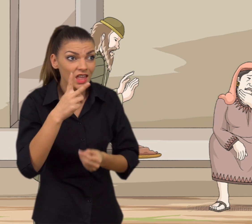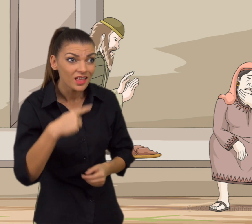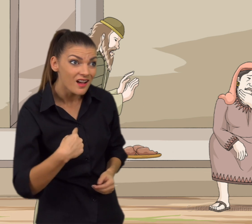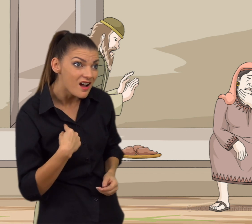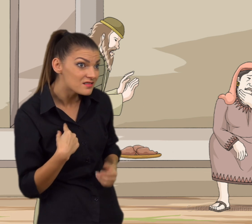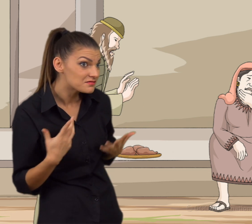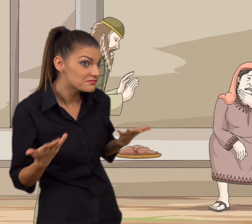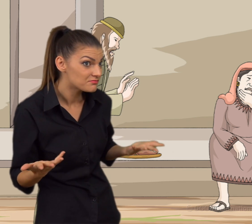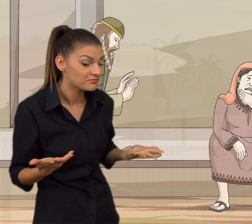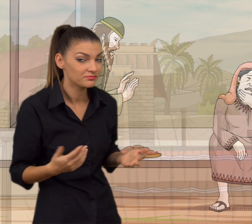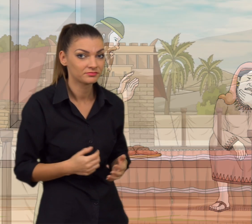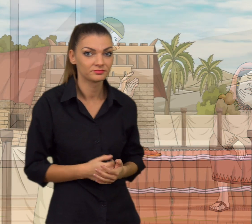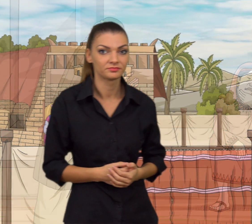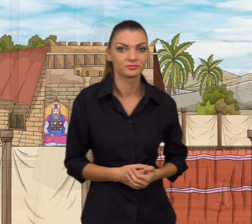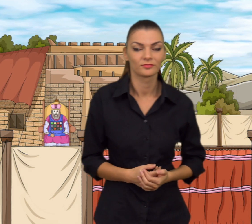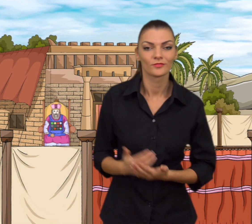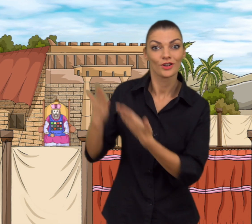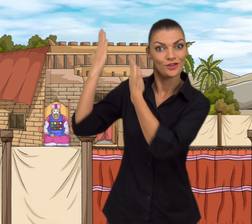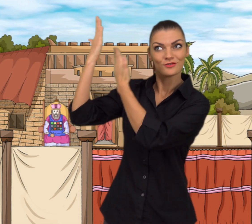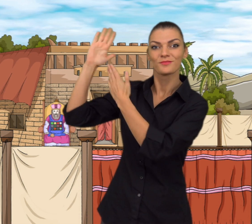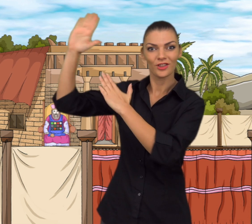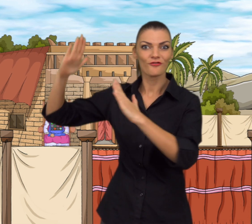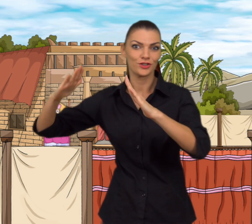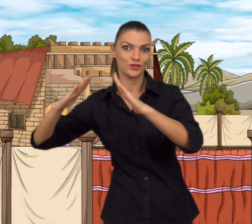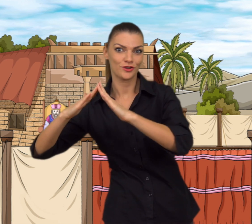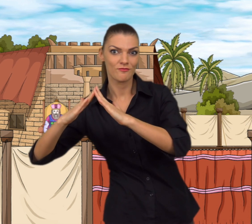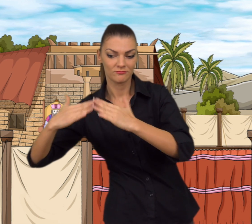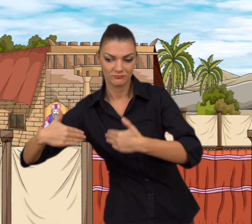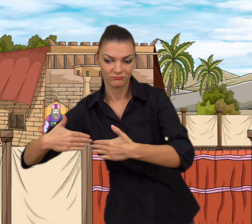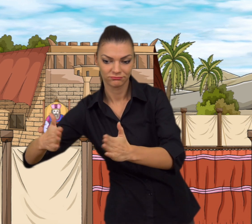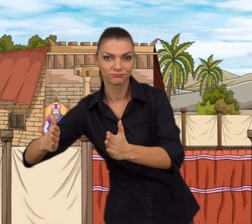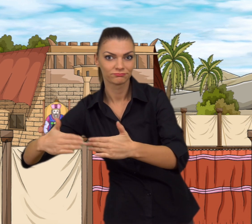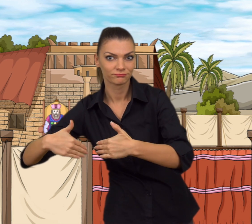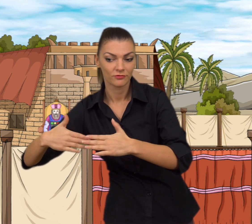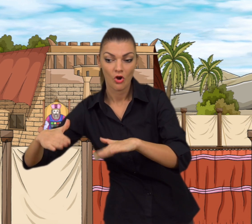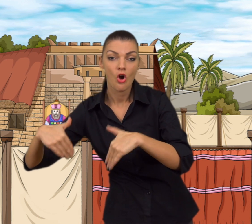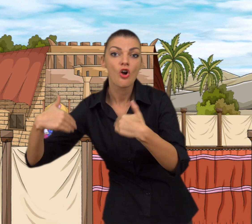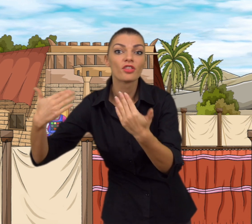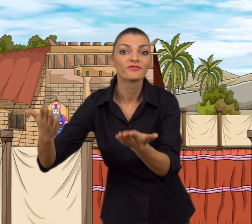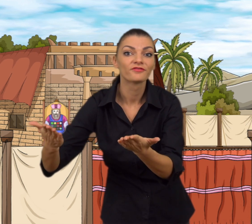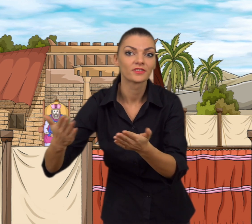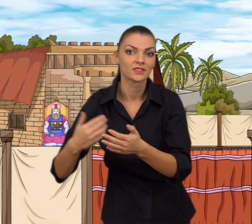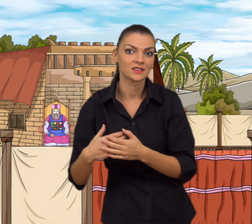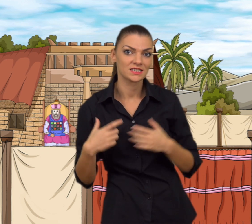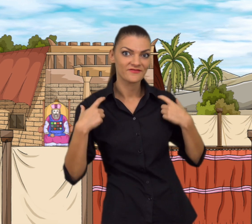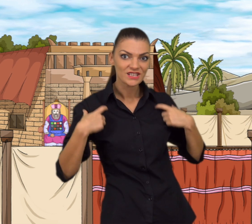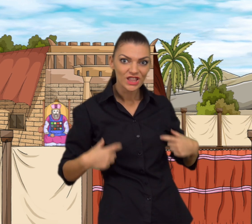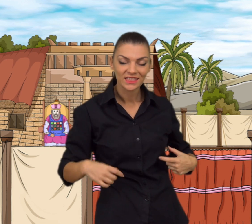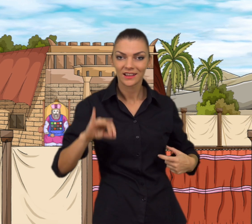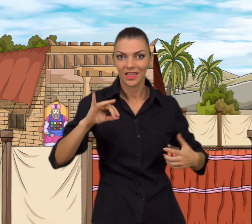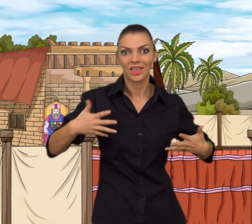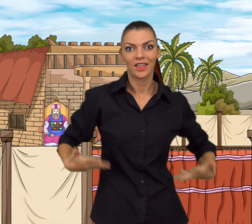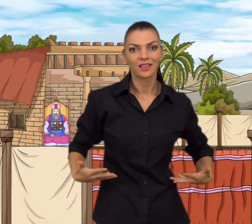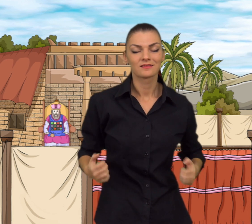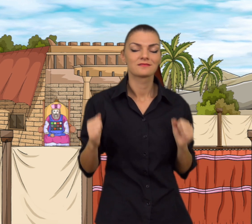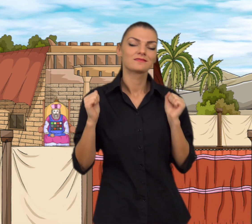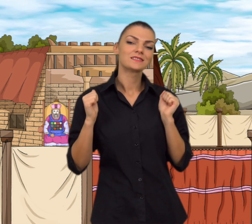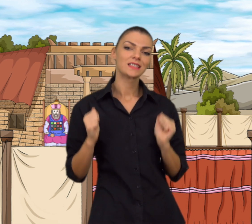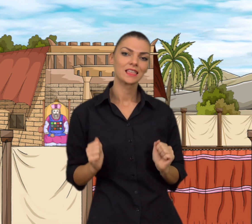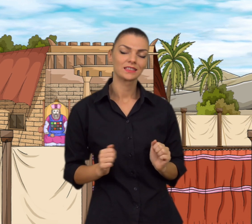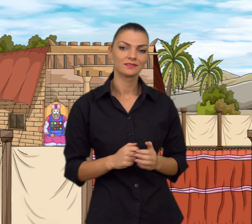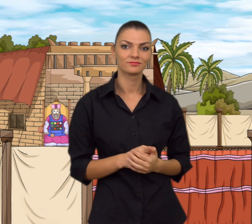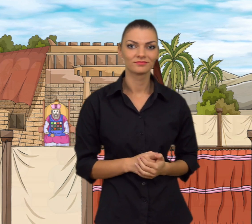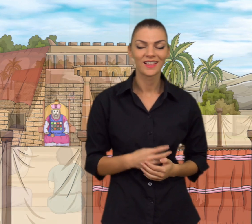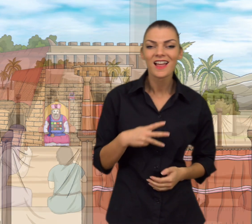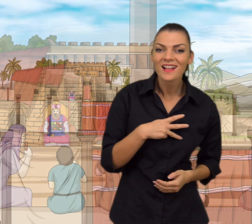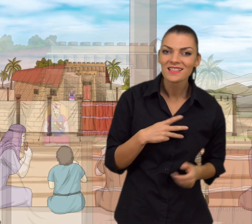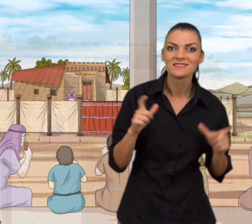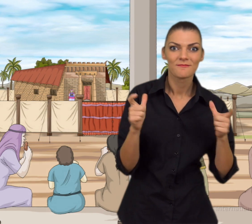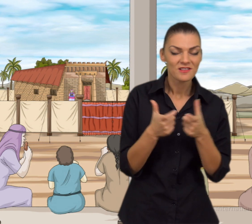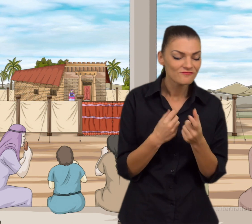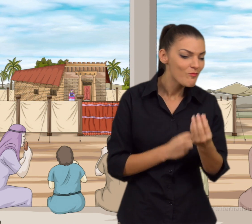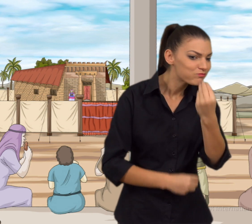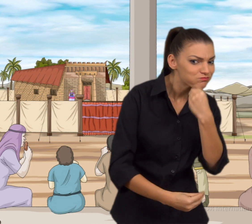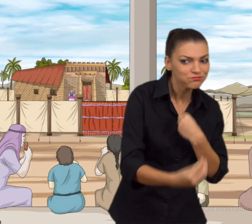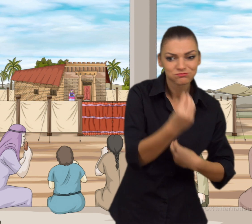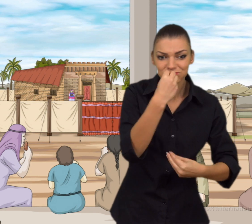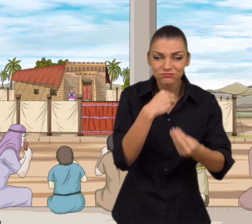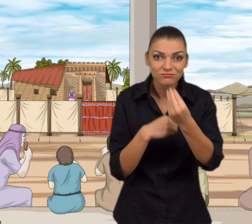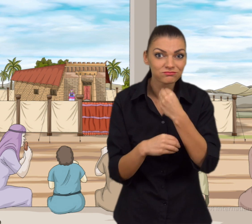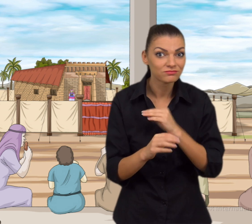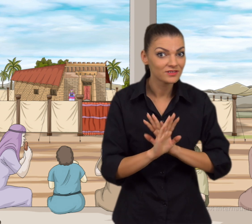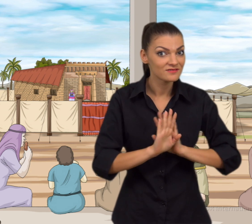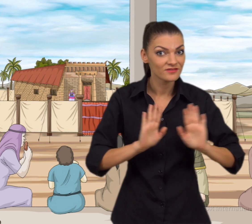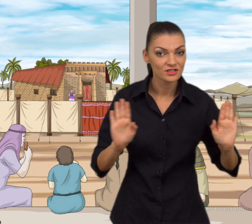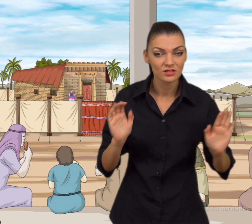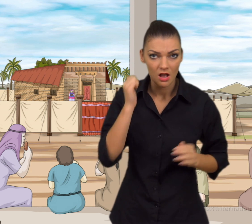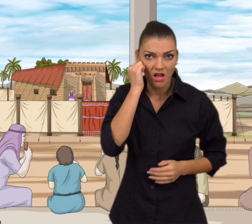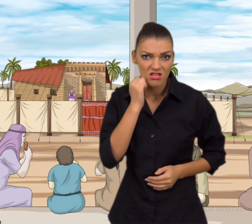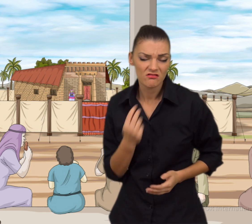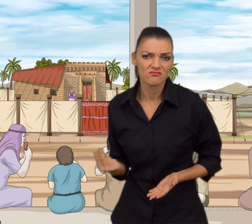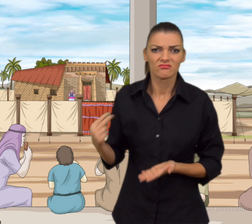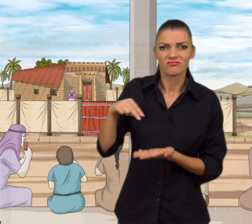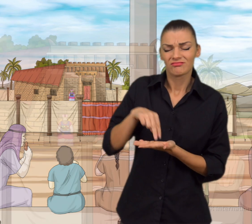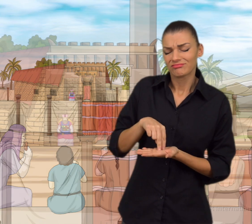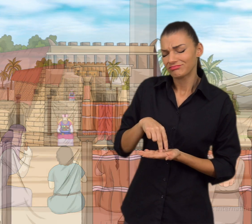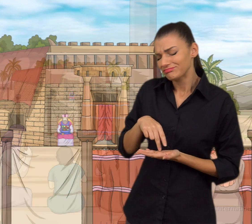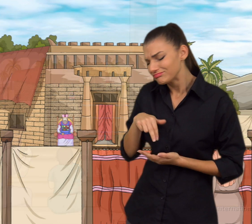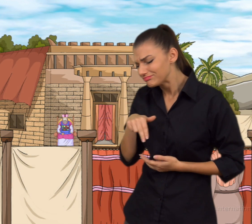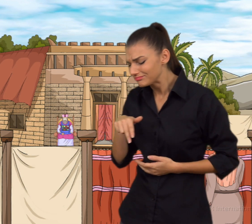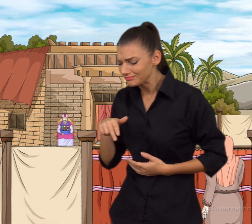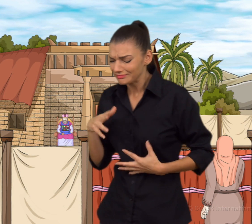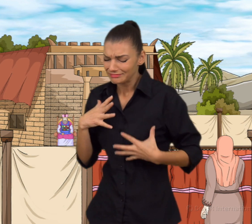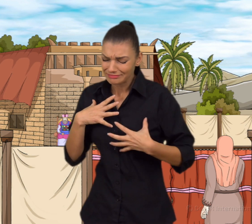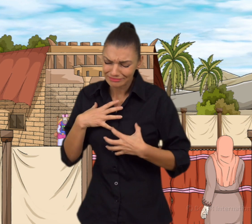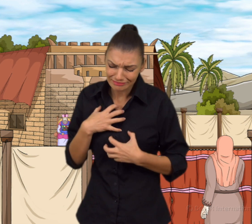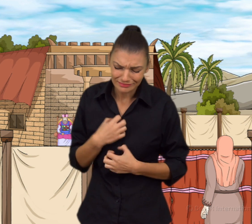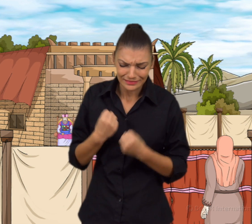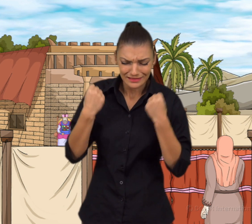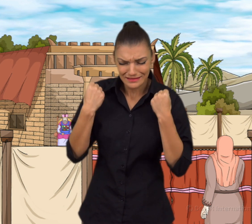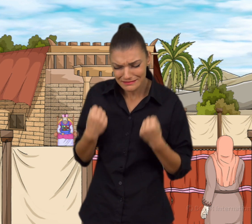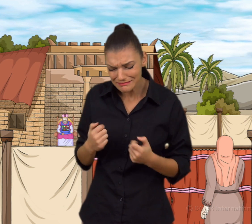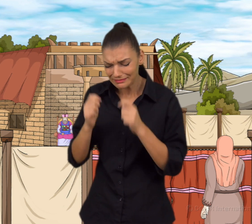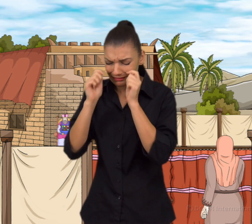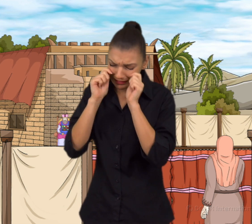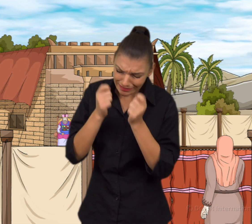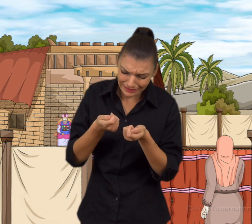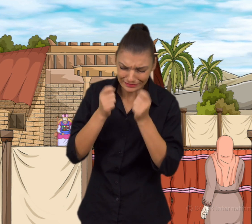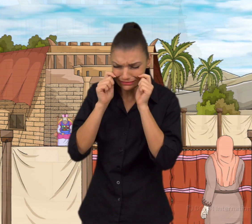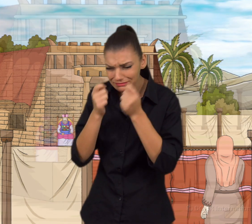Now Eli the priest was sitting on a chair by the doorpost of the temple of the LORD.